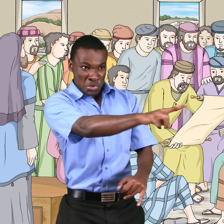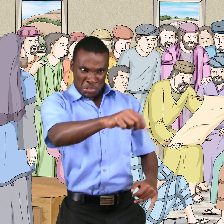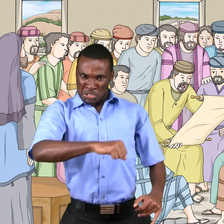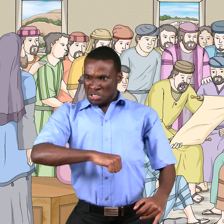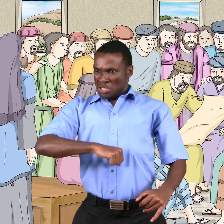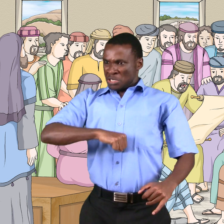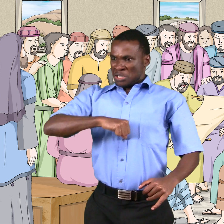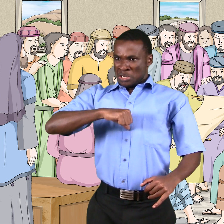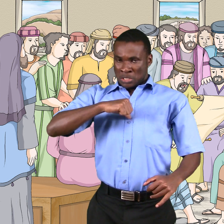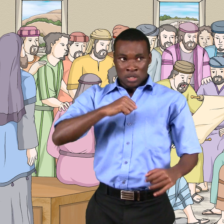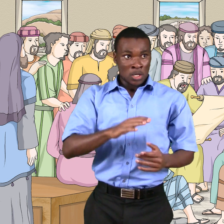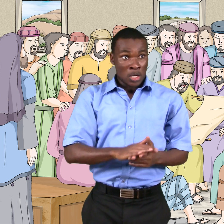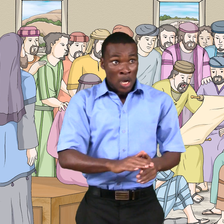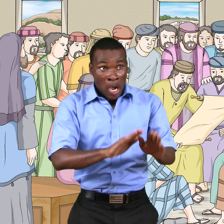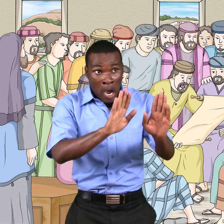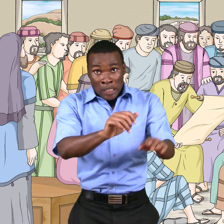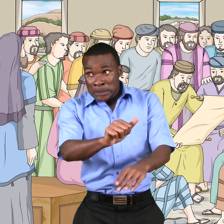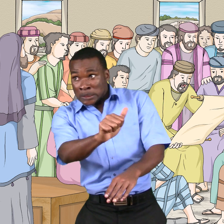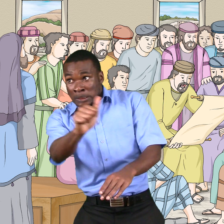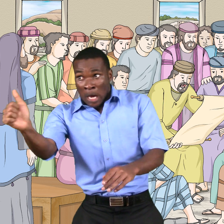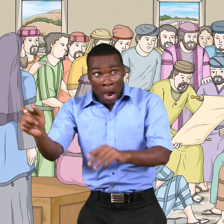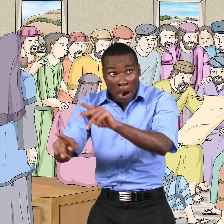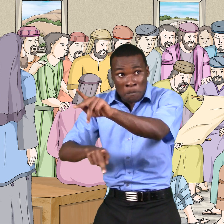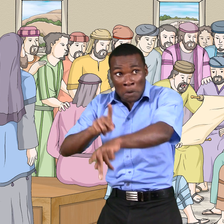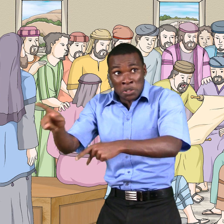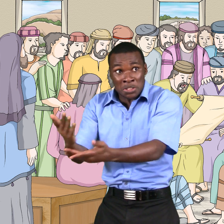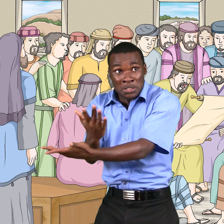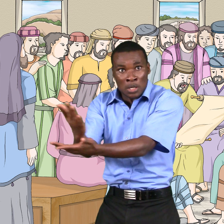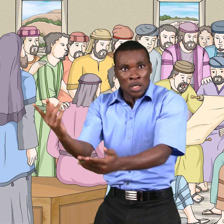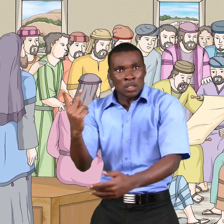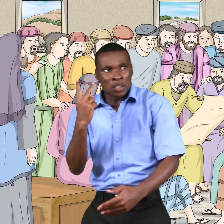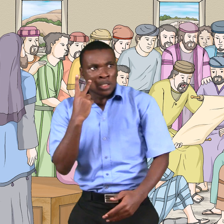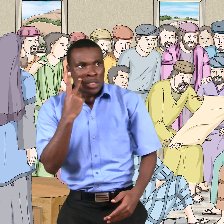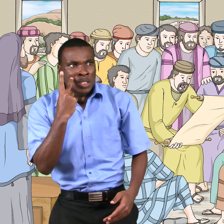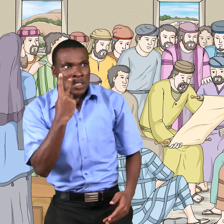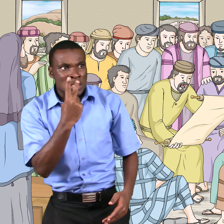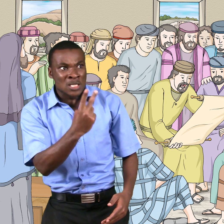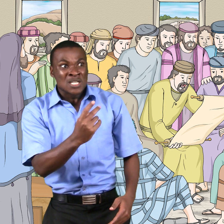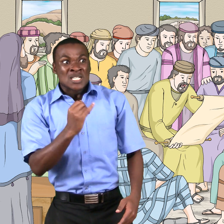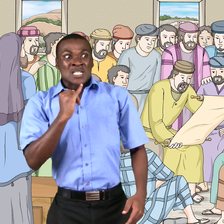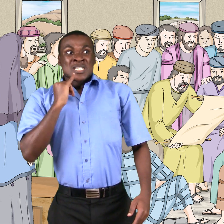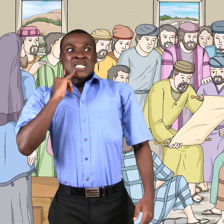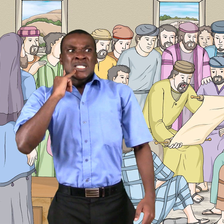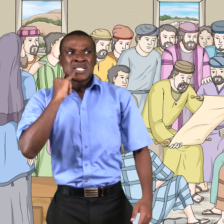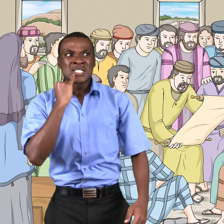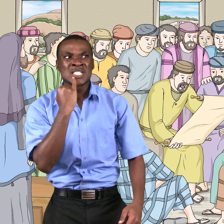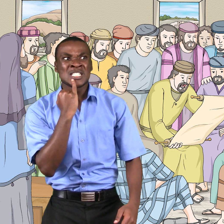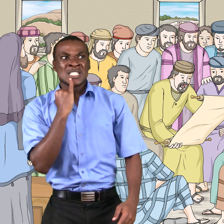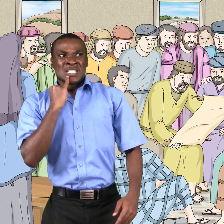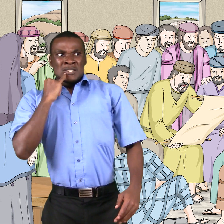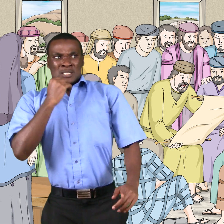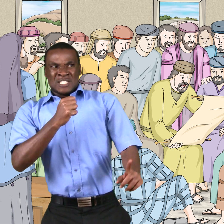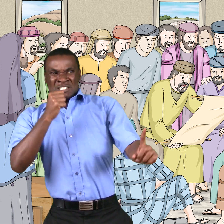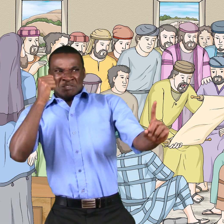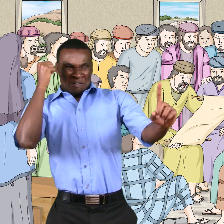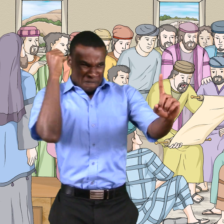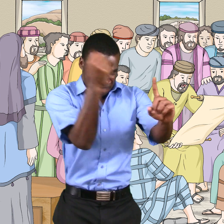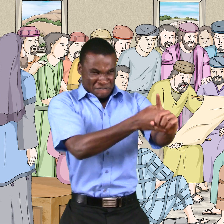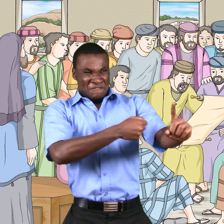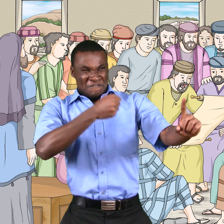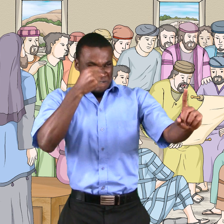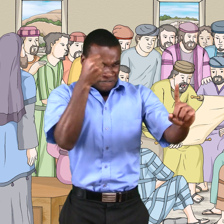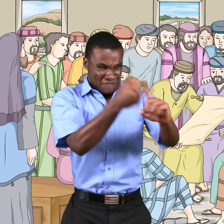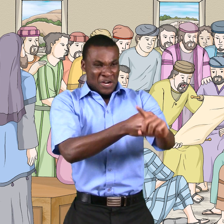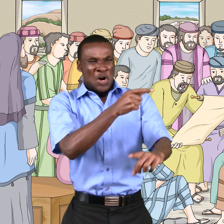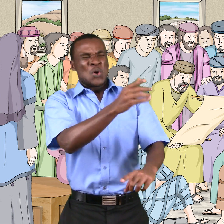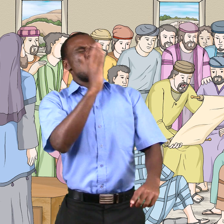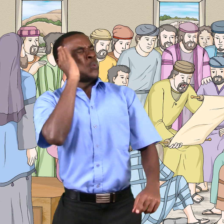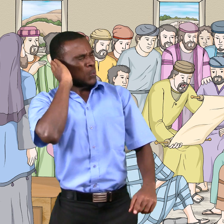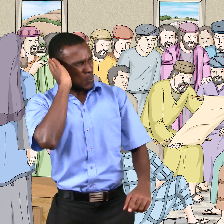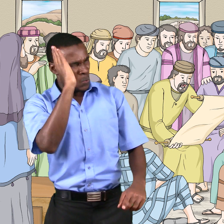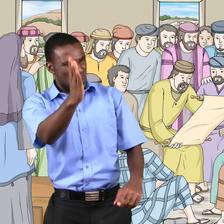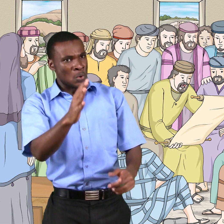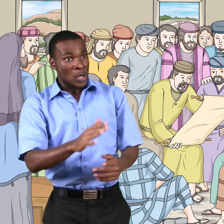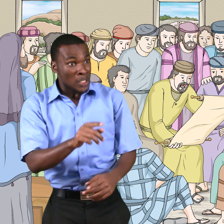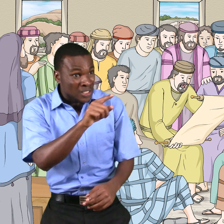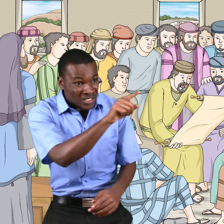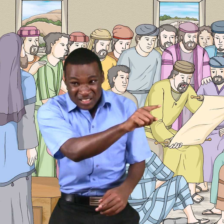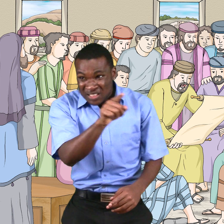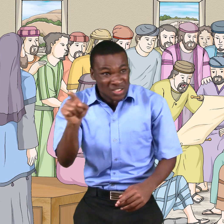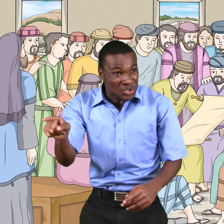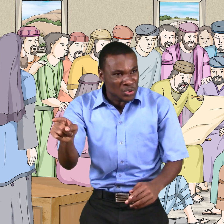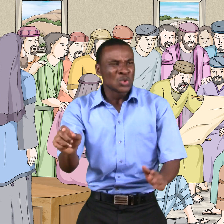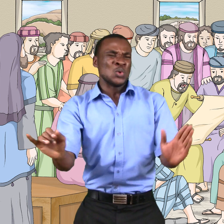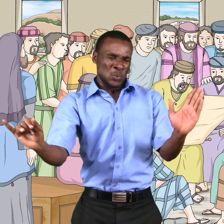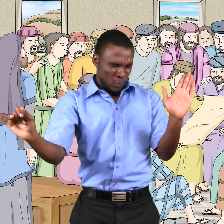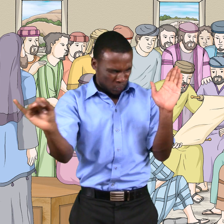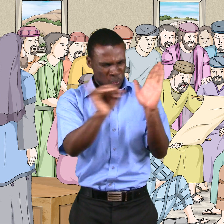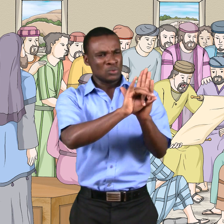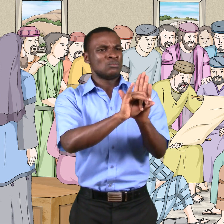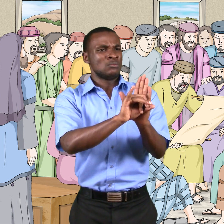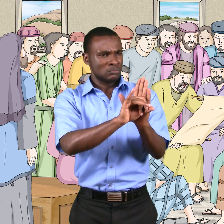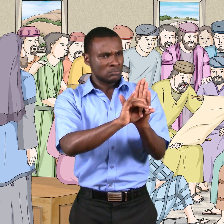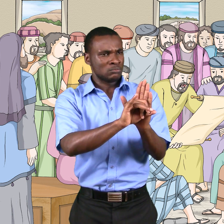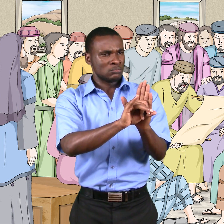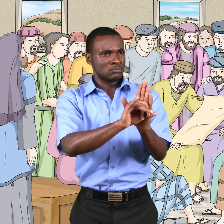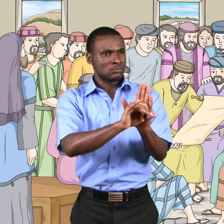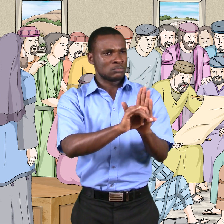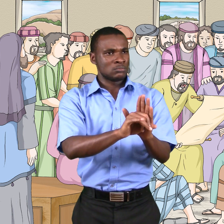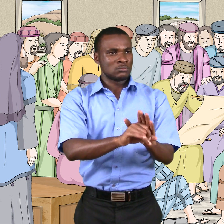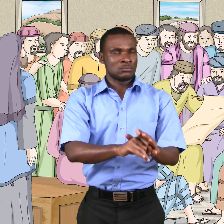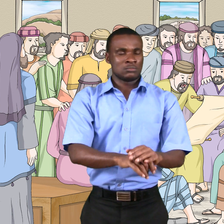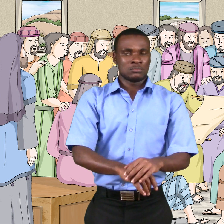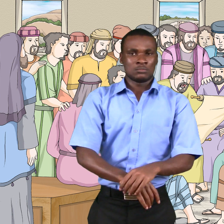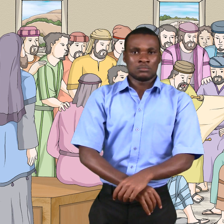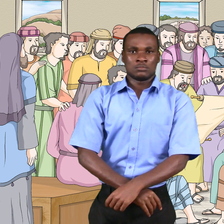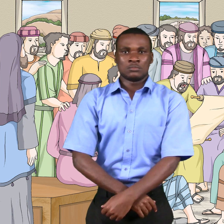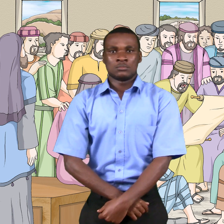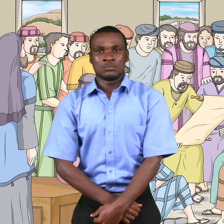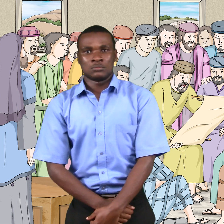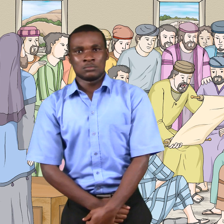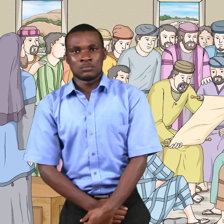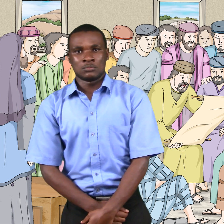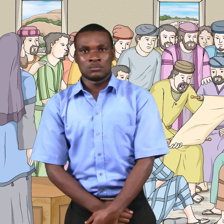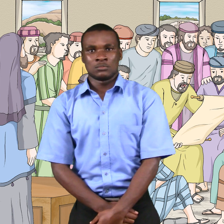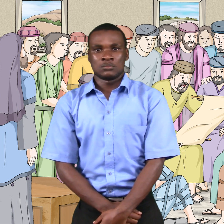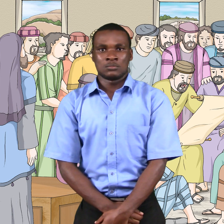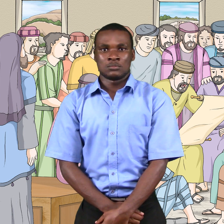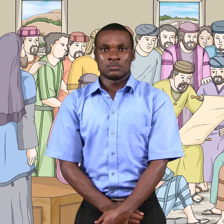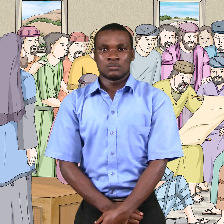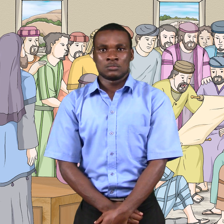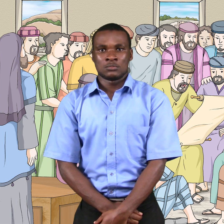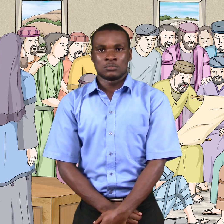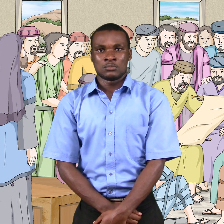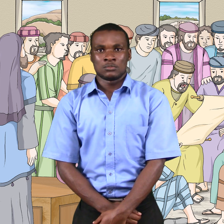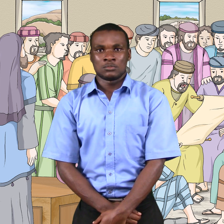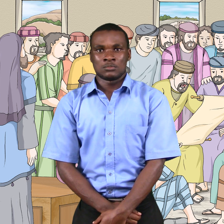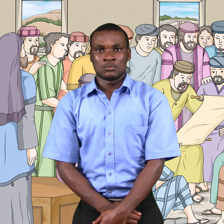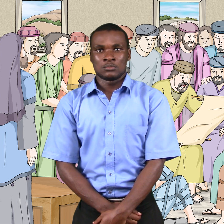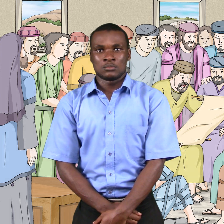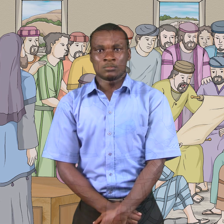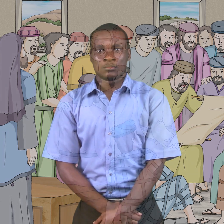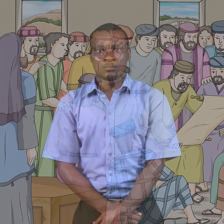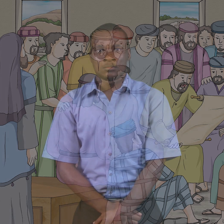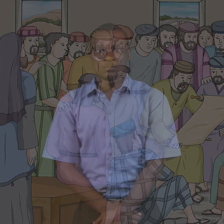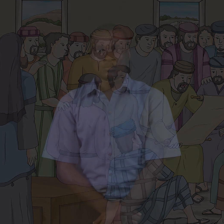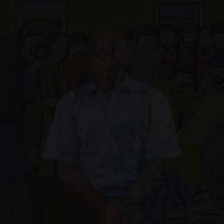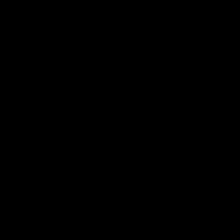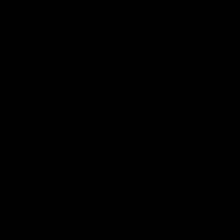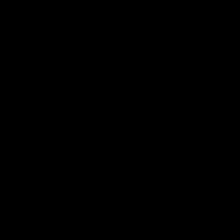Let us not become conceited, provoking and envying one another.